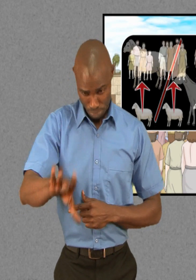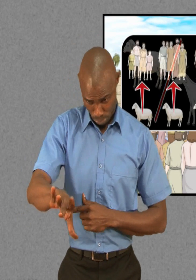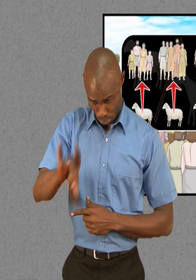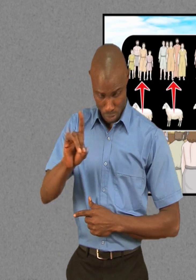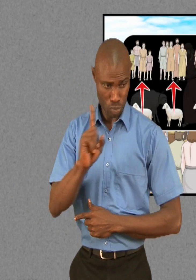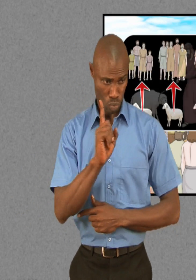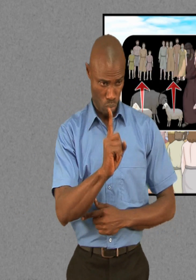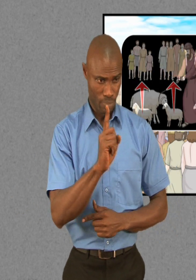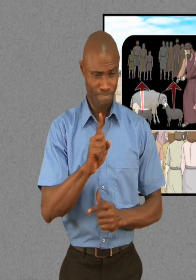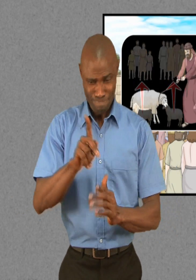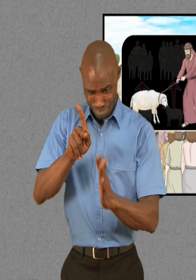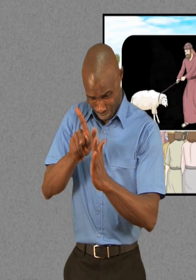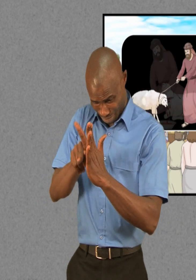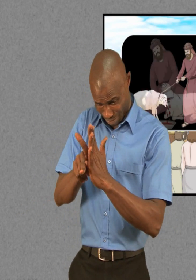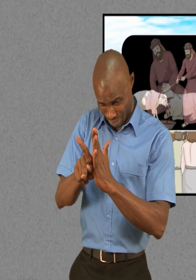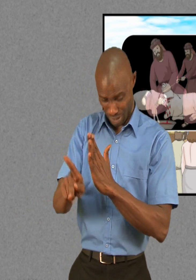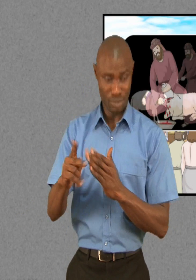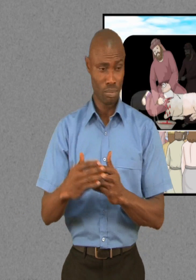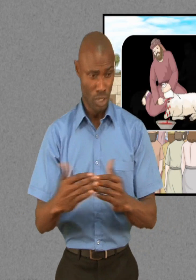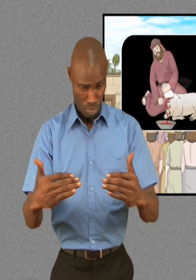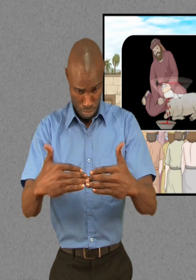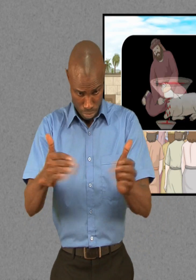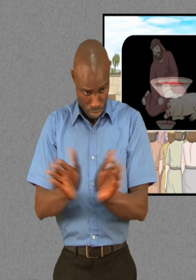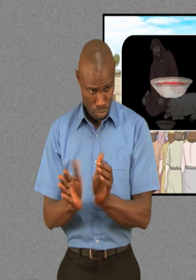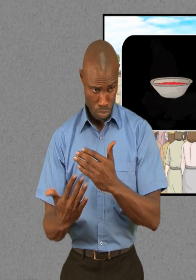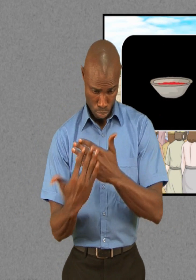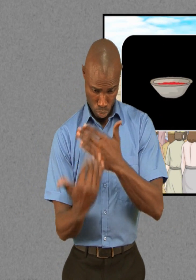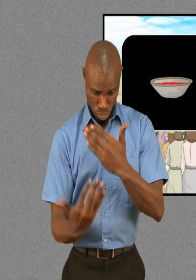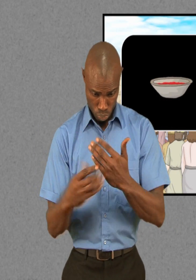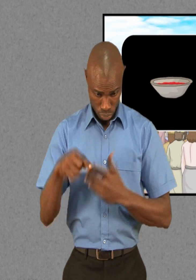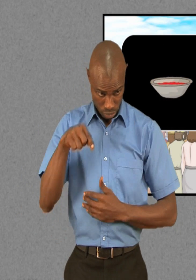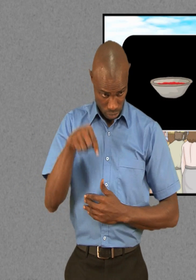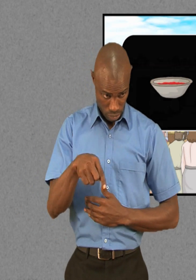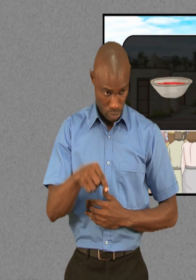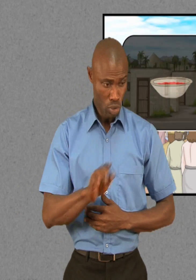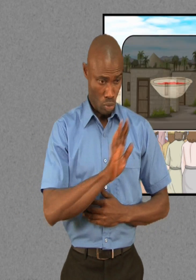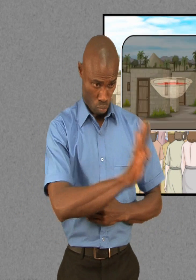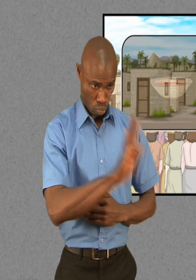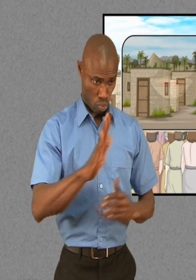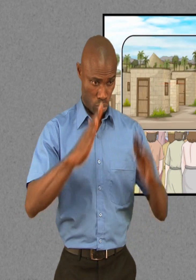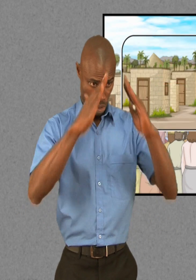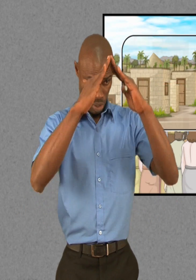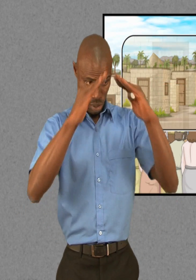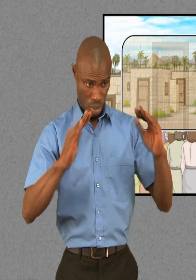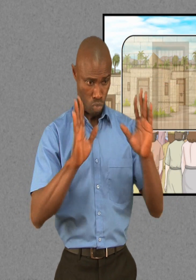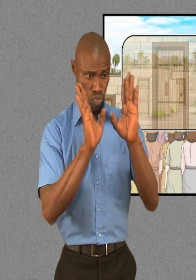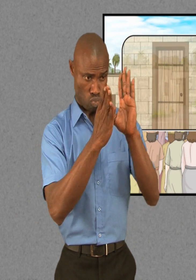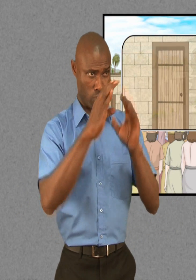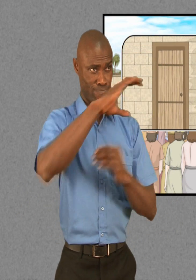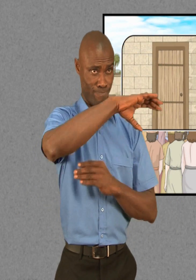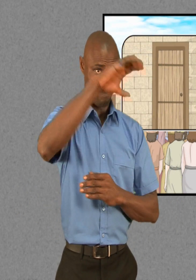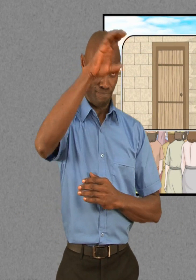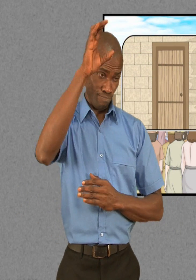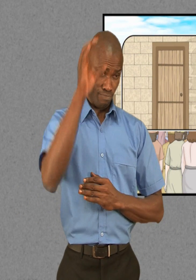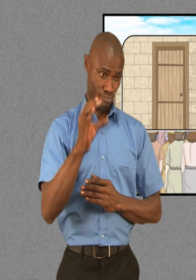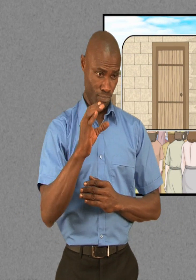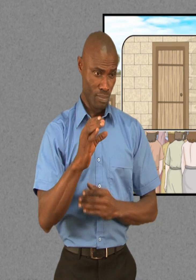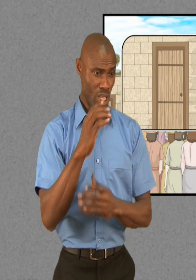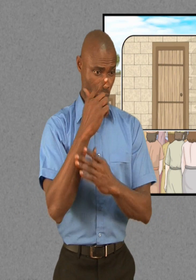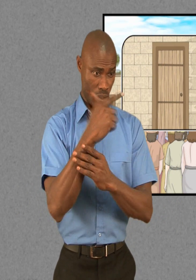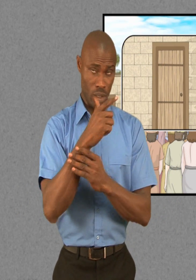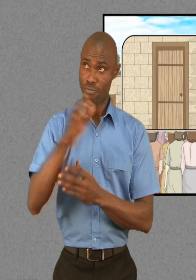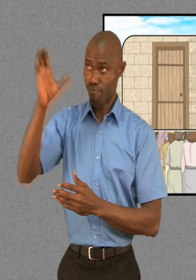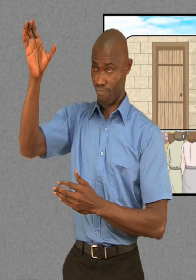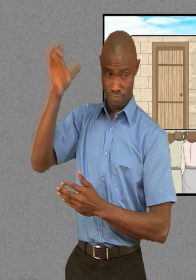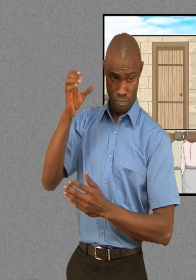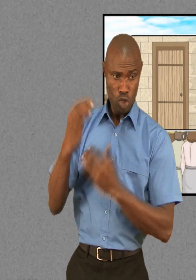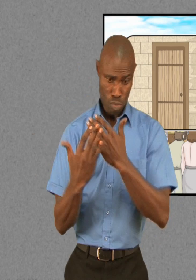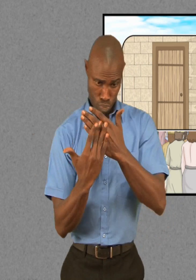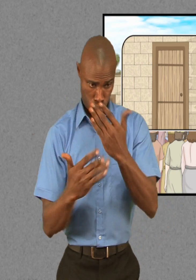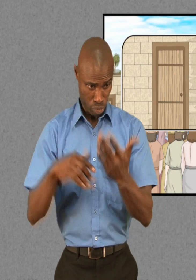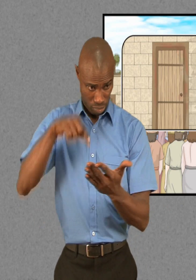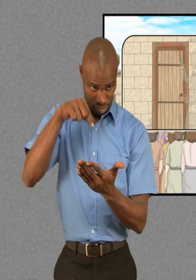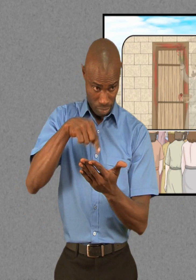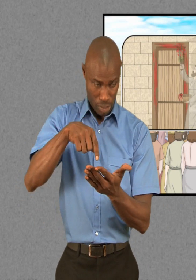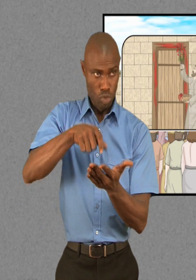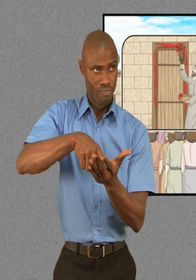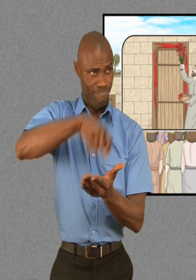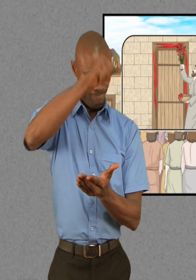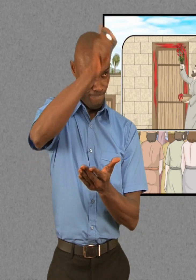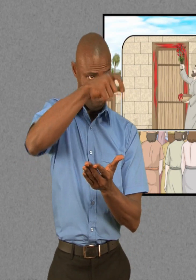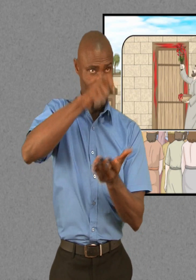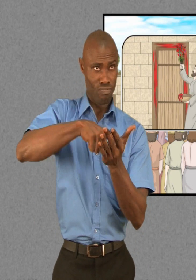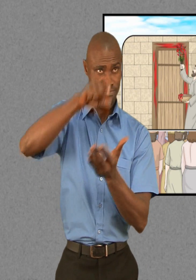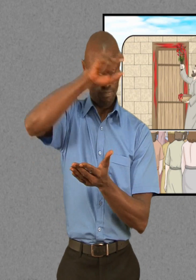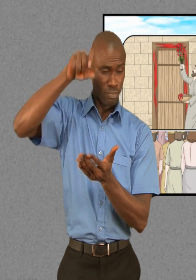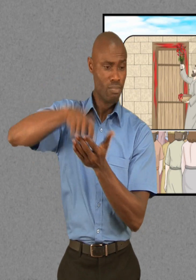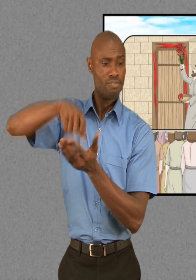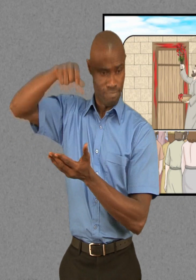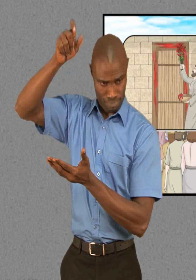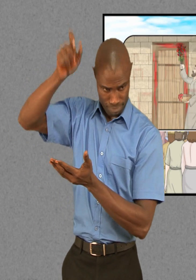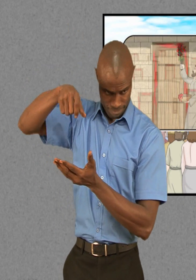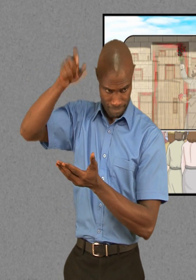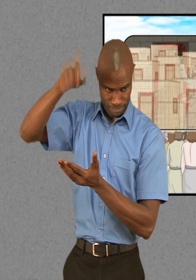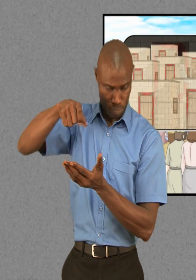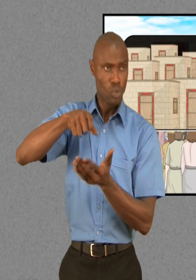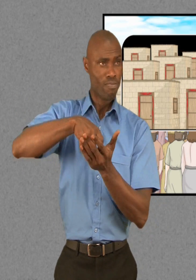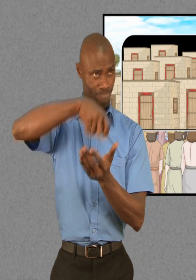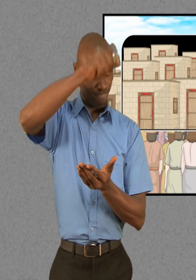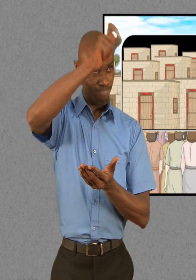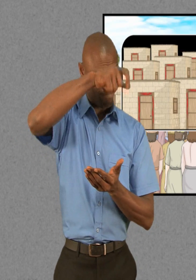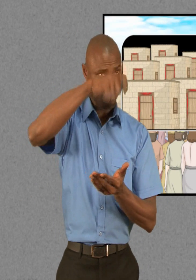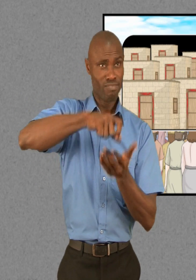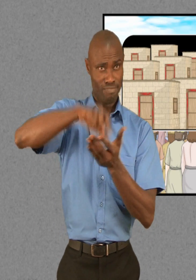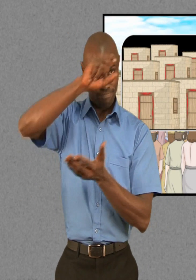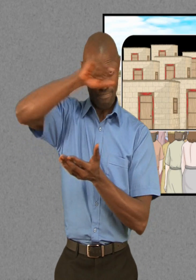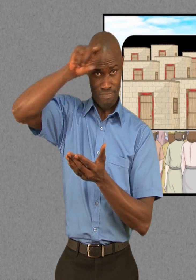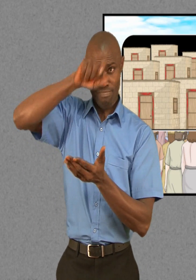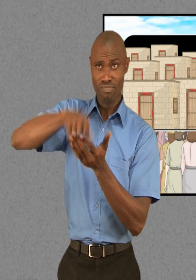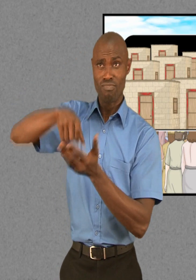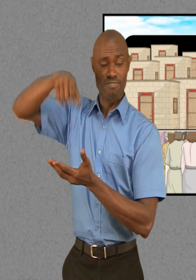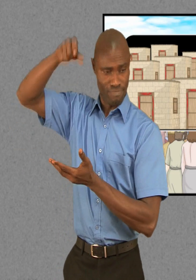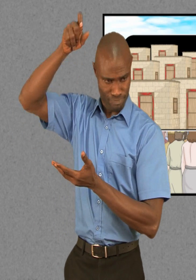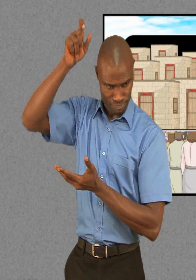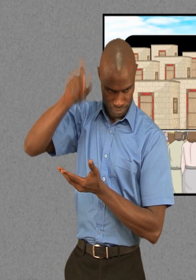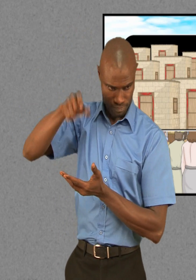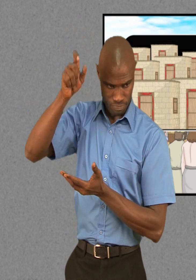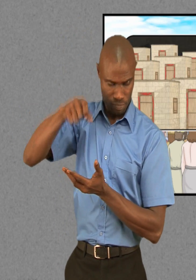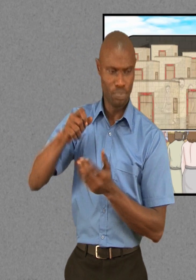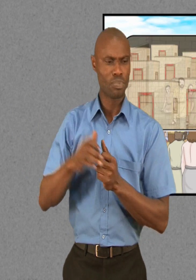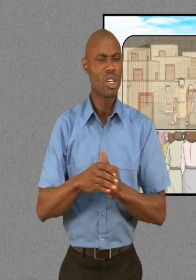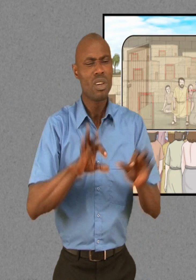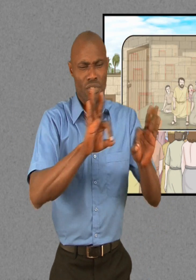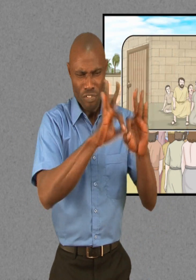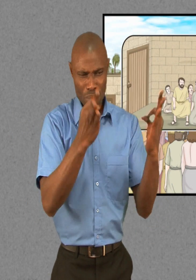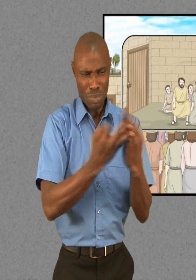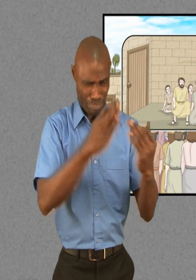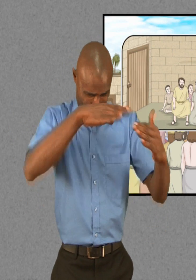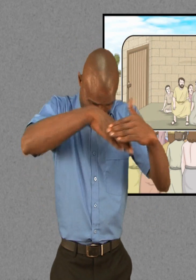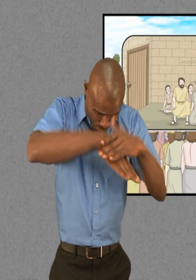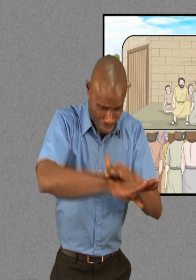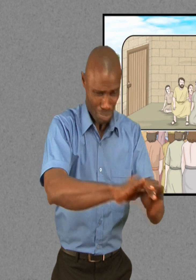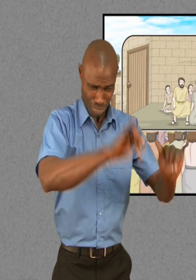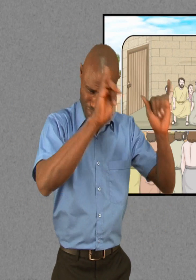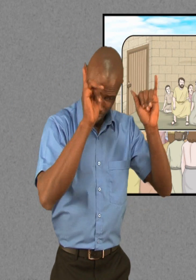Take a cluster of hyssop, dip it into the blood in the basin, and brush the blood on the top and sides of the doorframe.